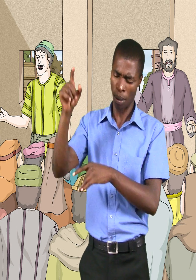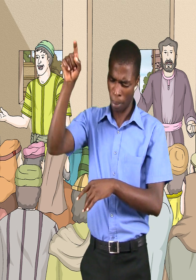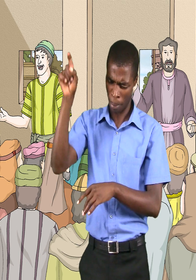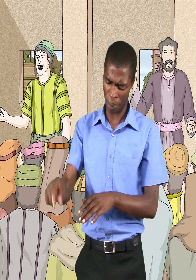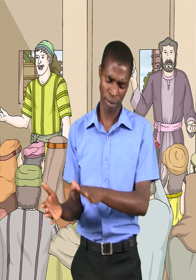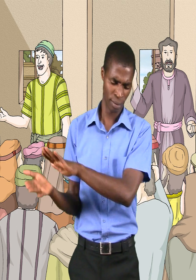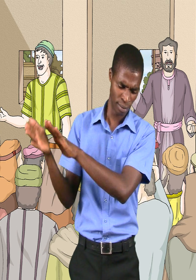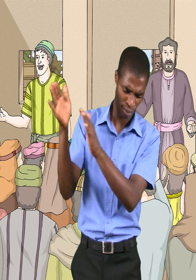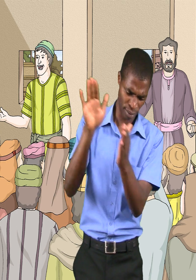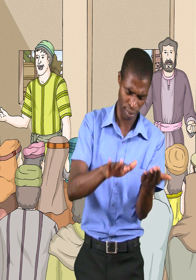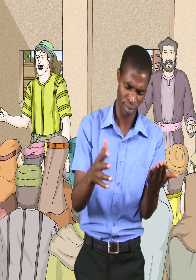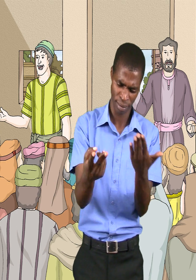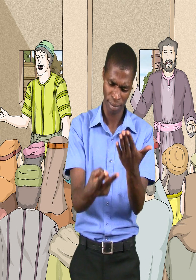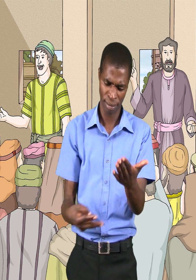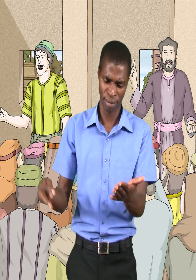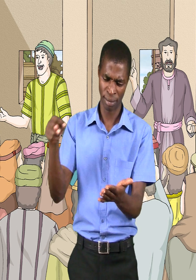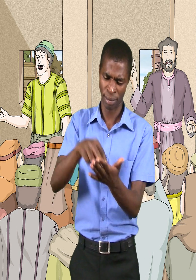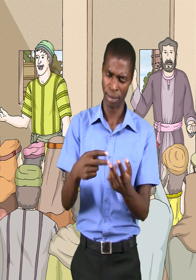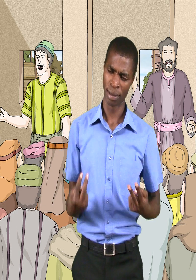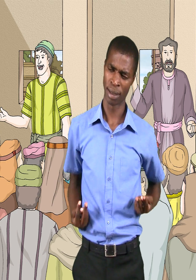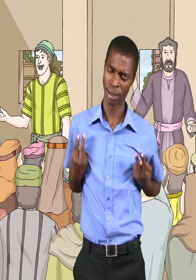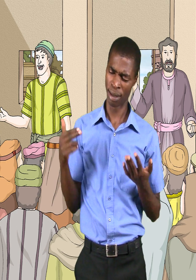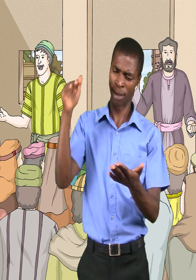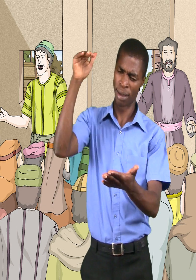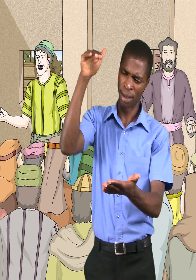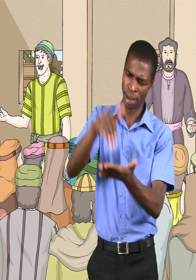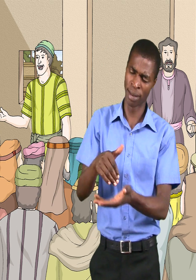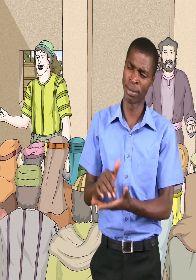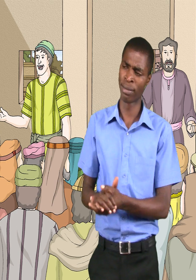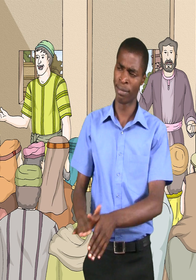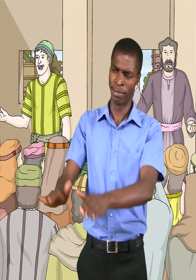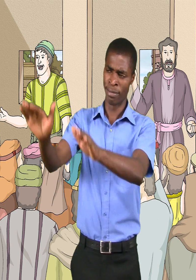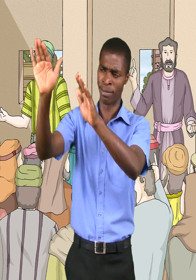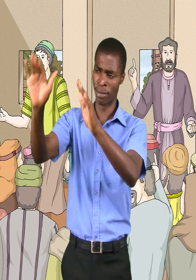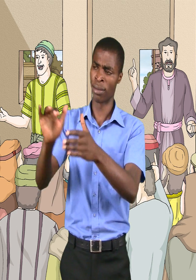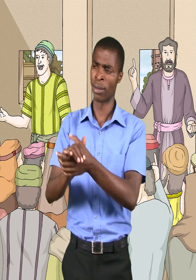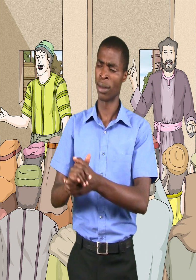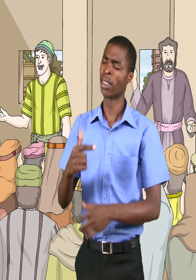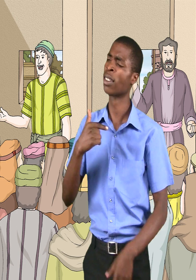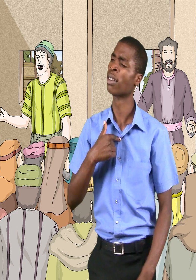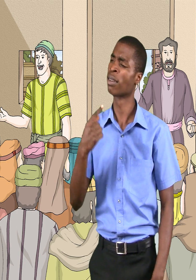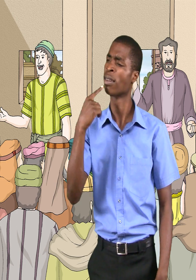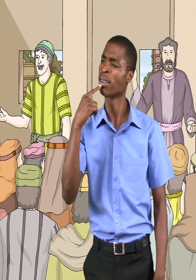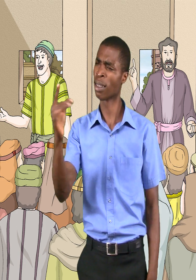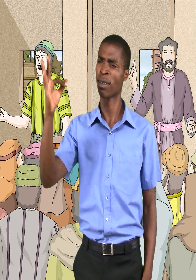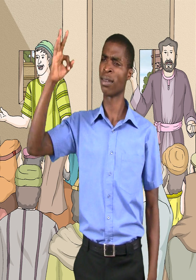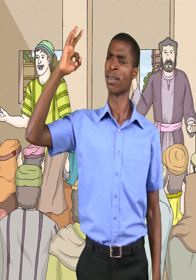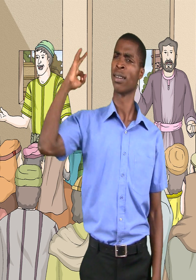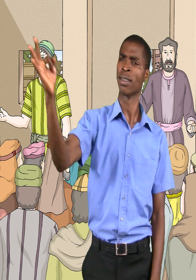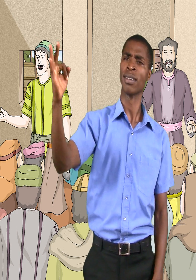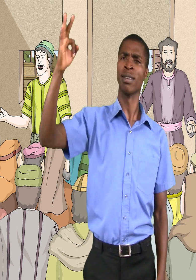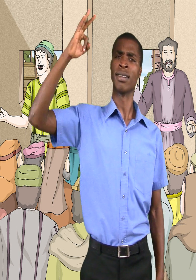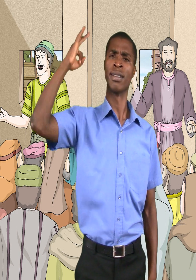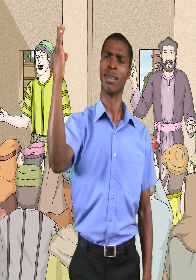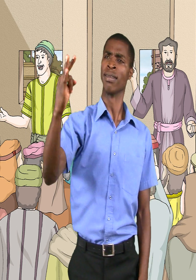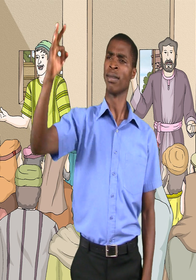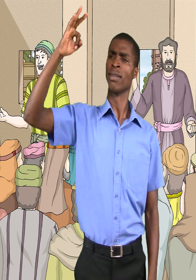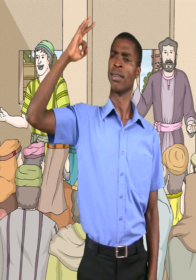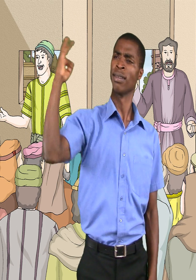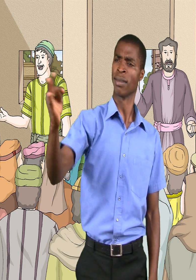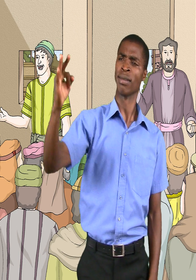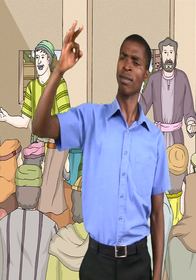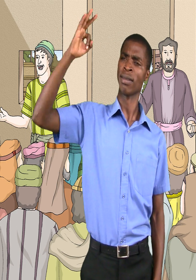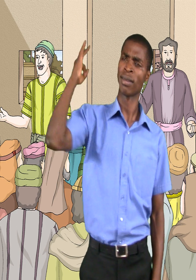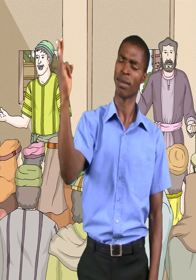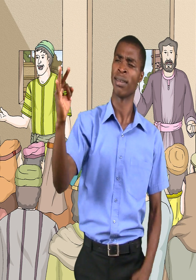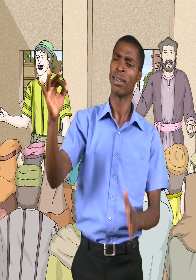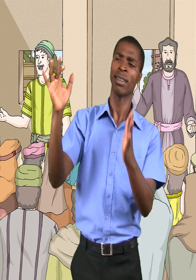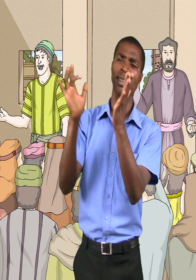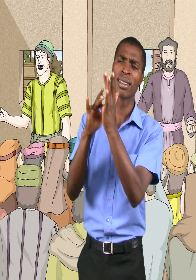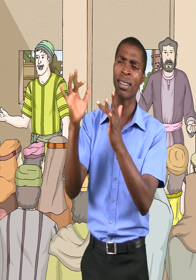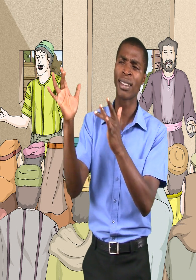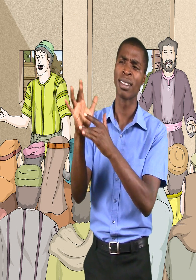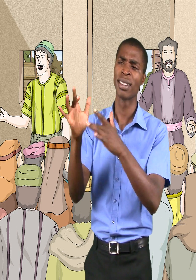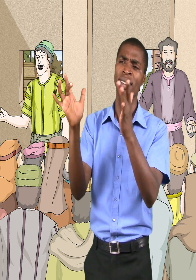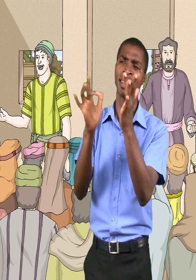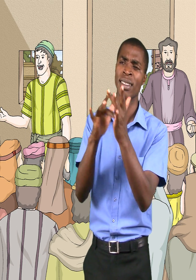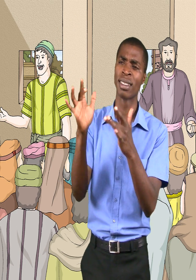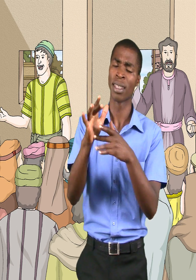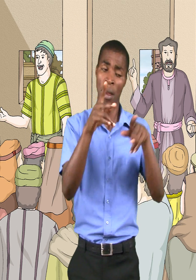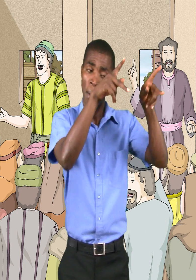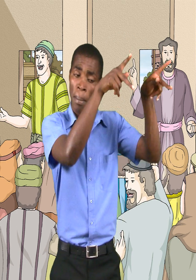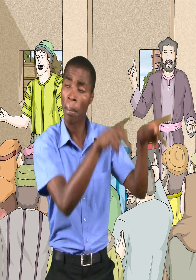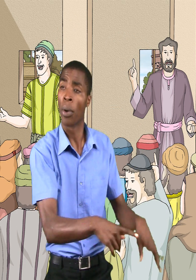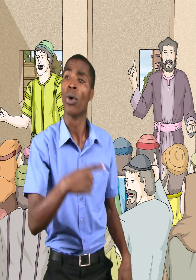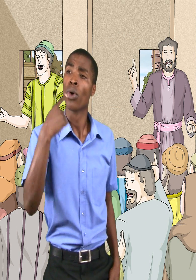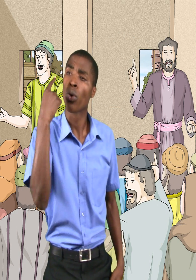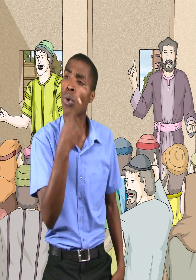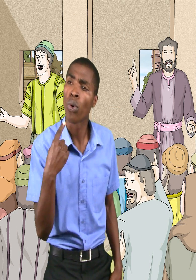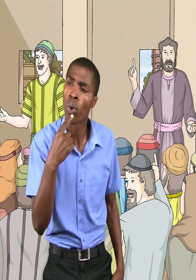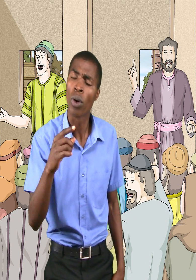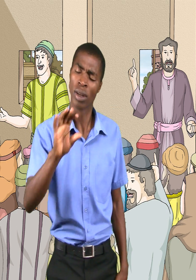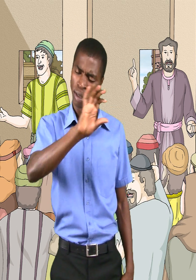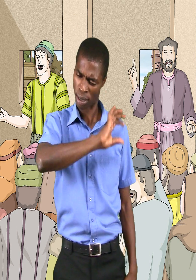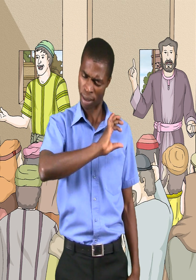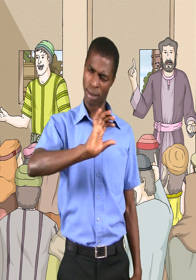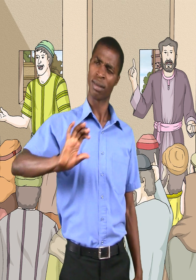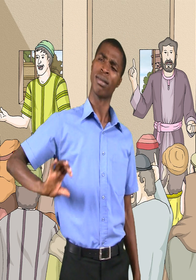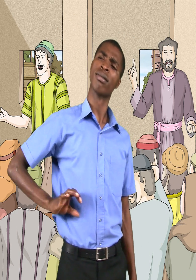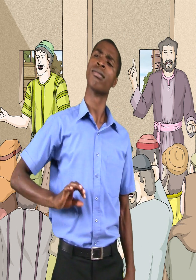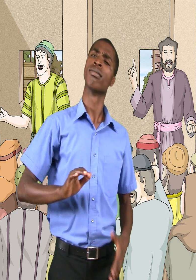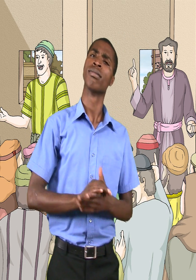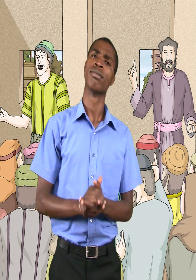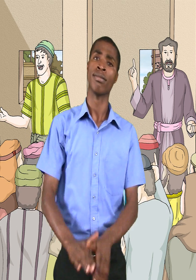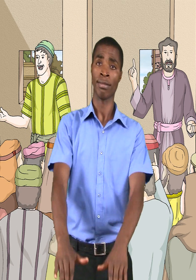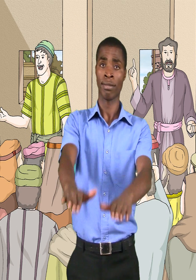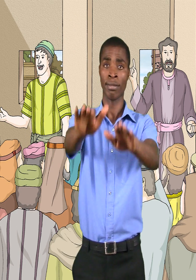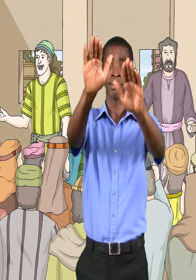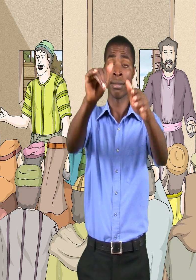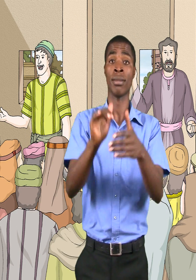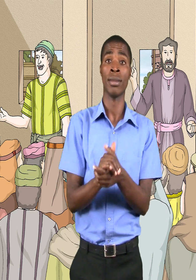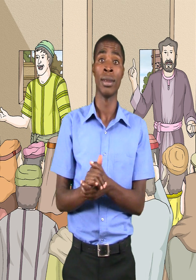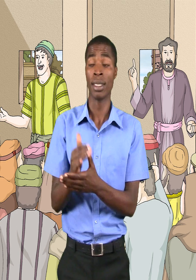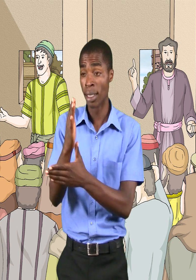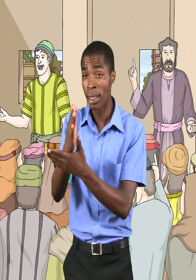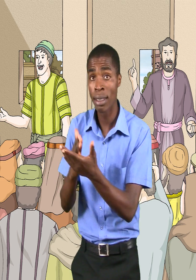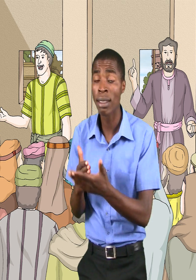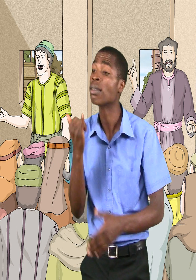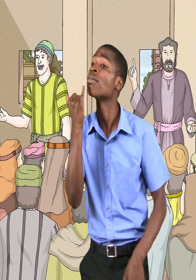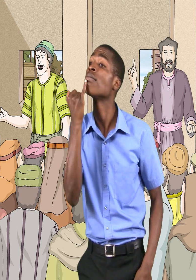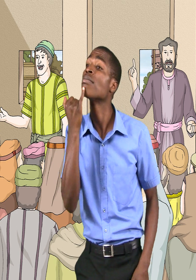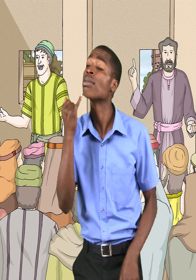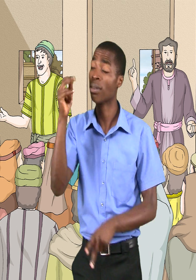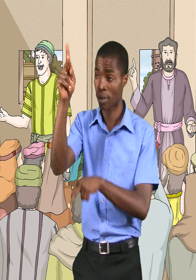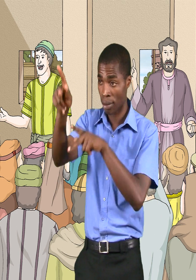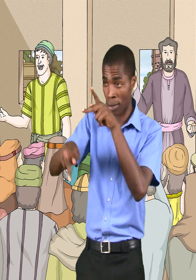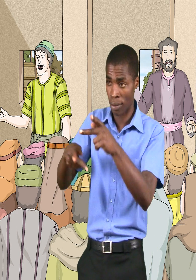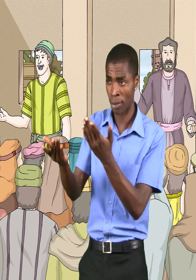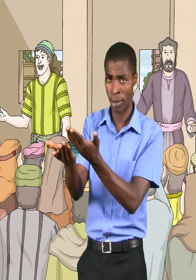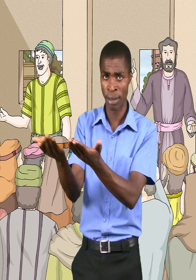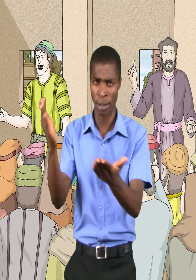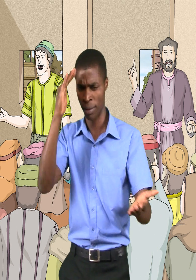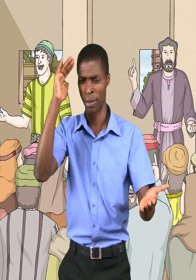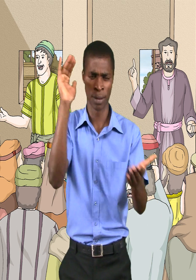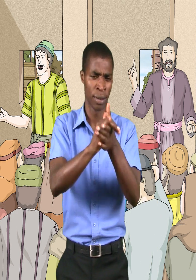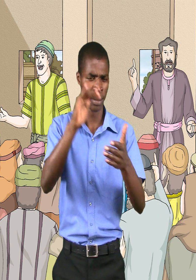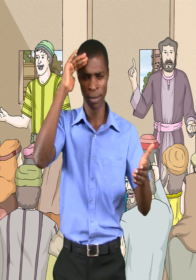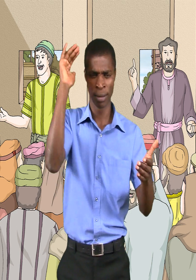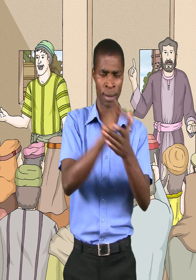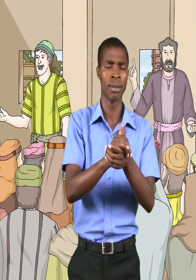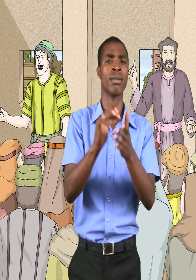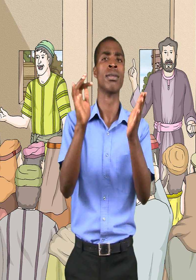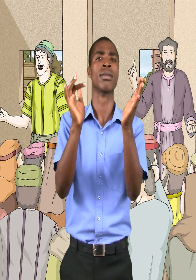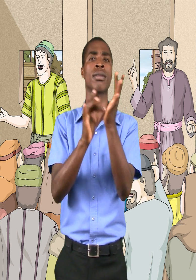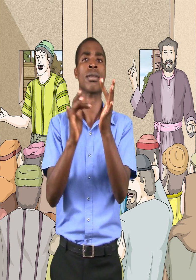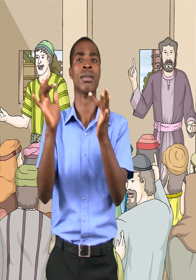“This Jesus I am proclaiming to you is the Christ,” he declared.